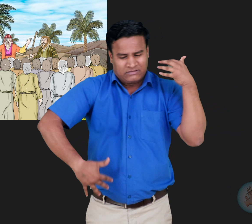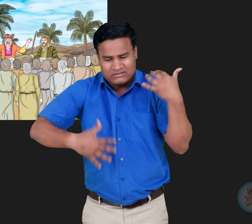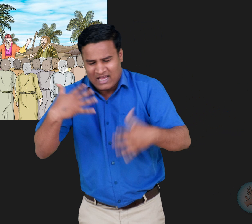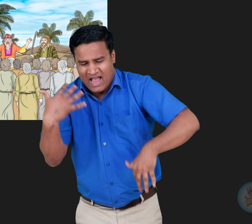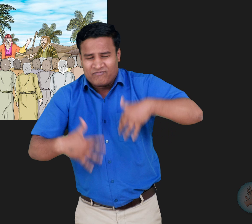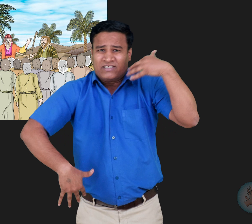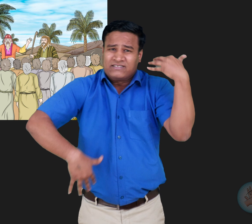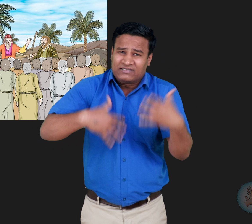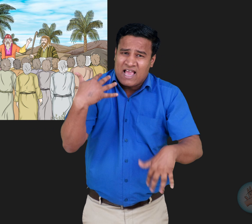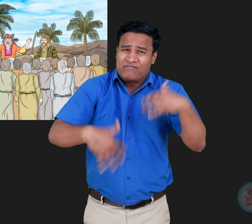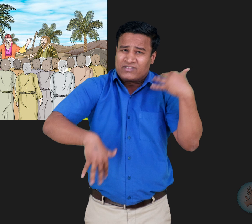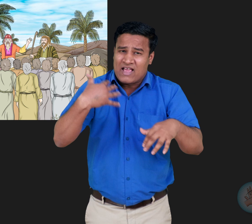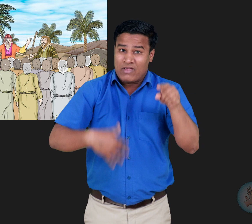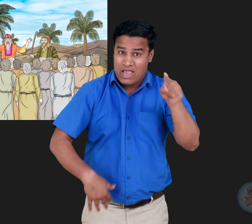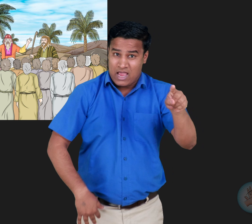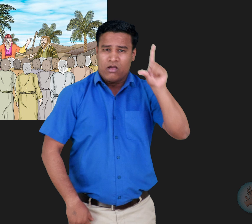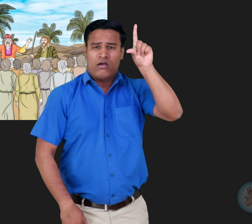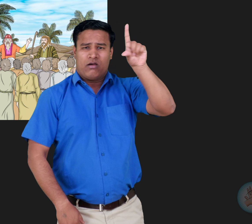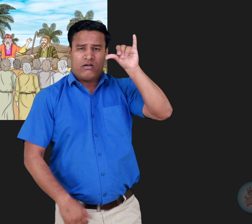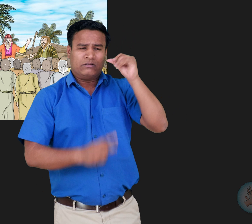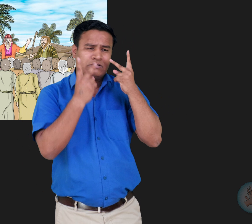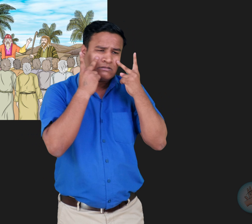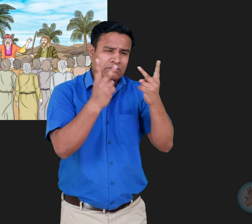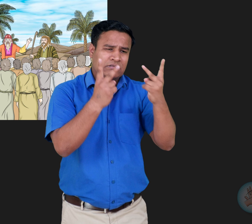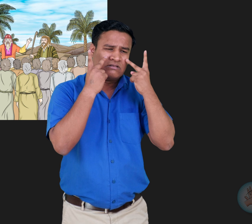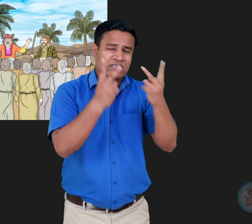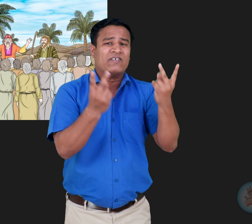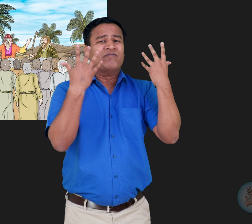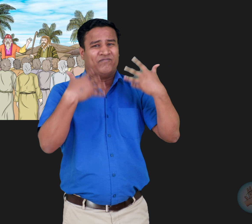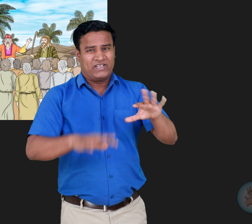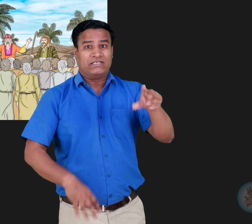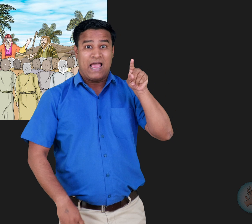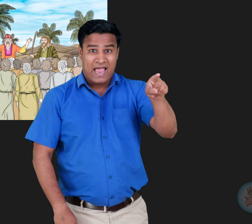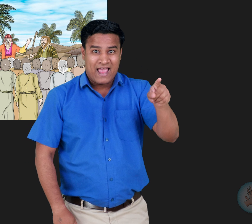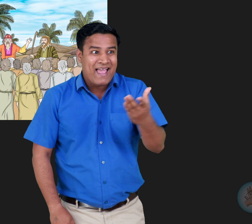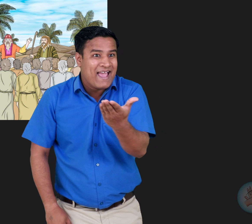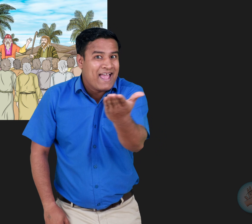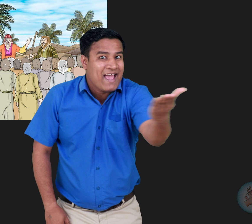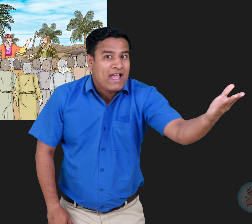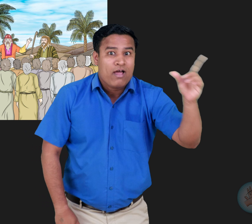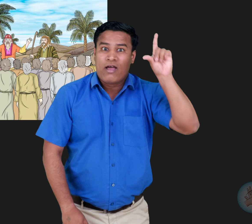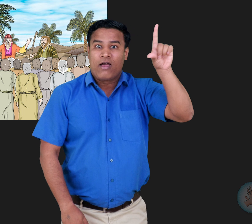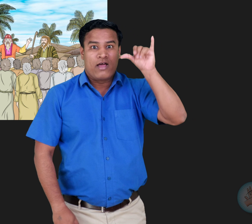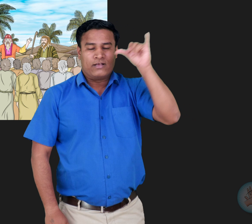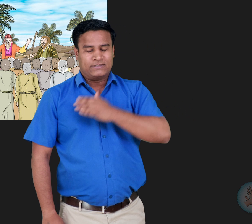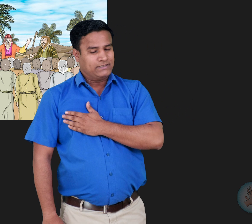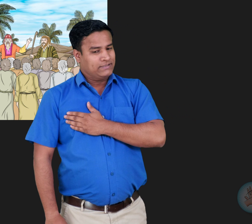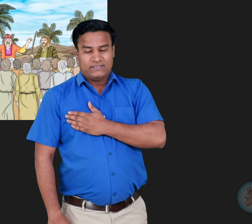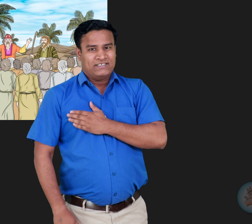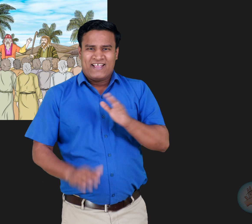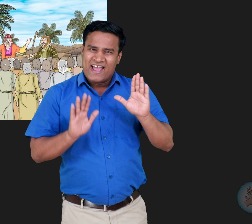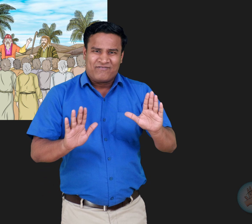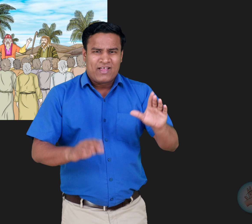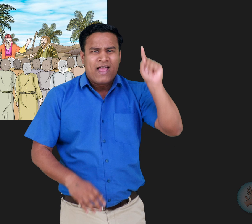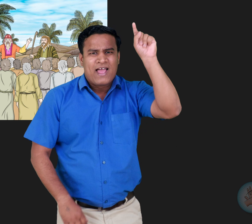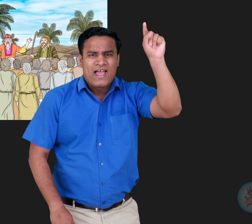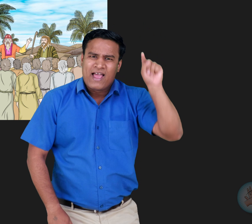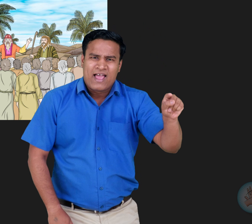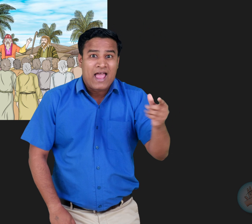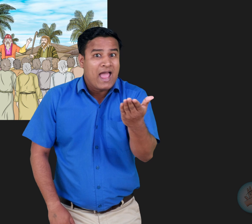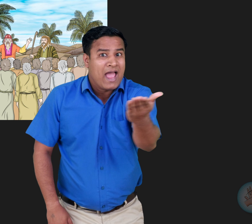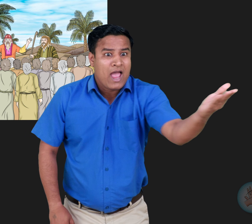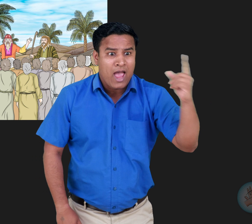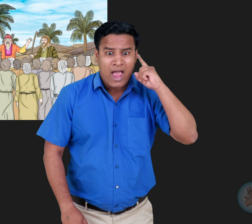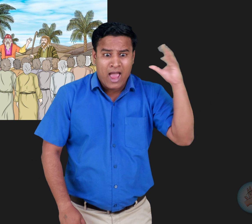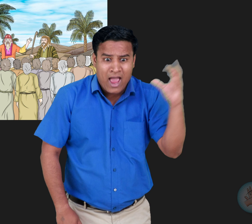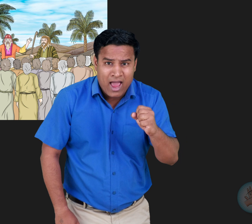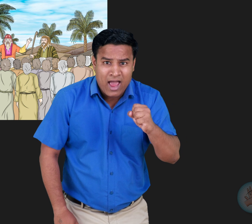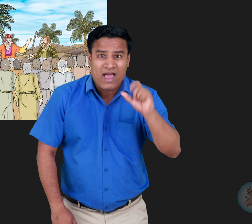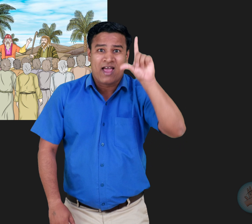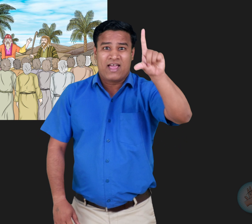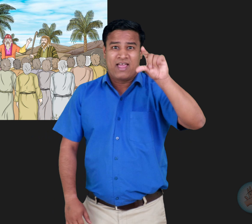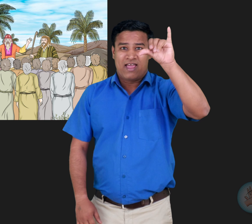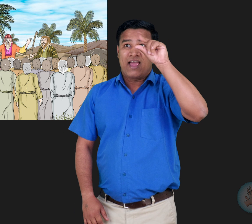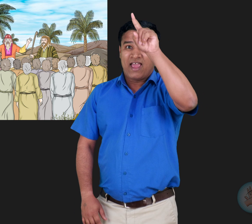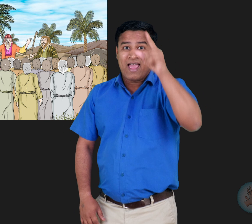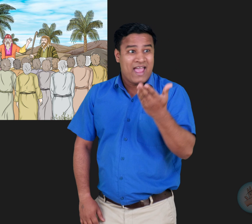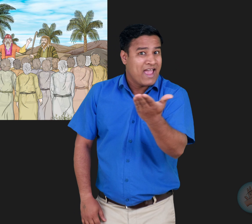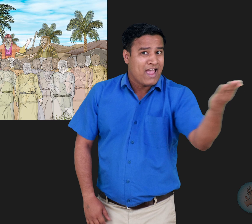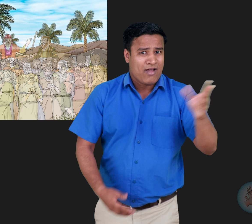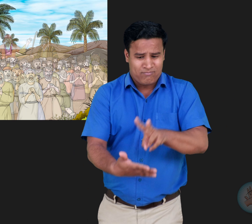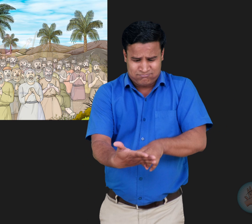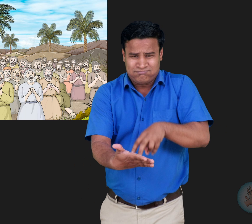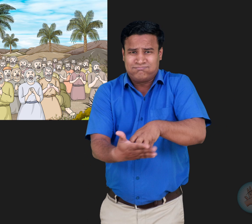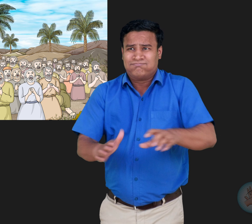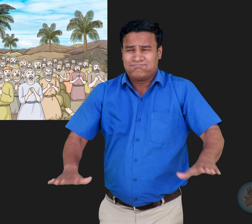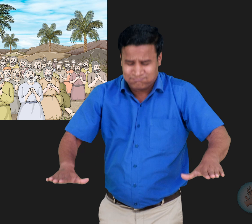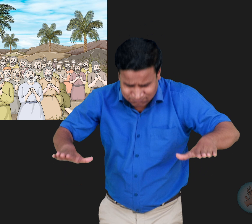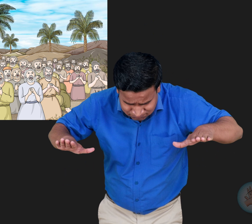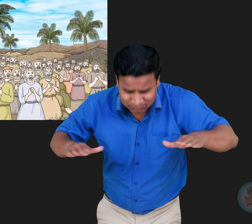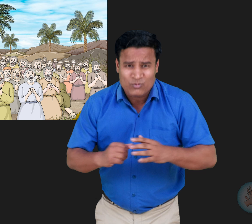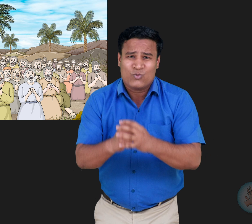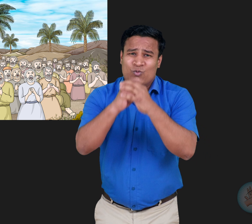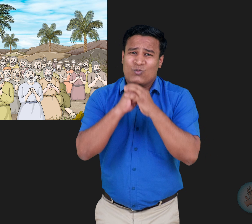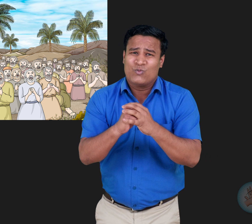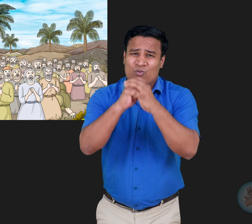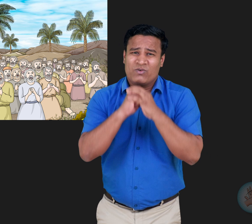And Moses performed the signs before the people, and they believed.